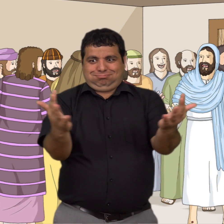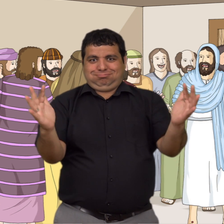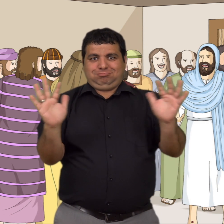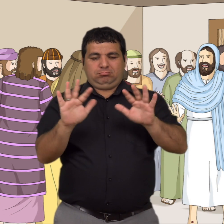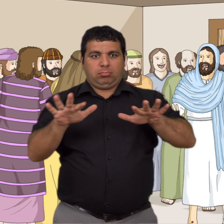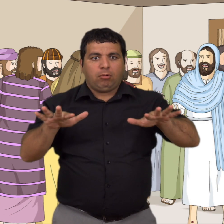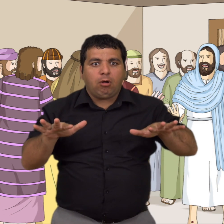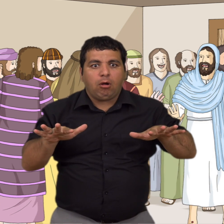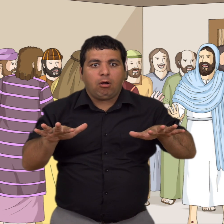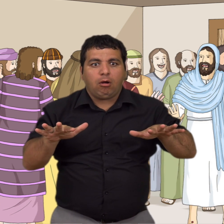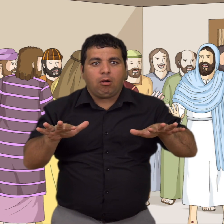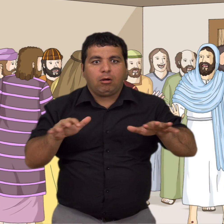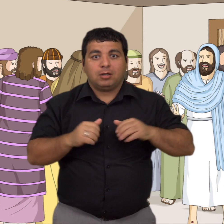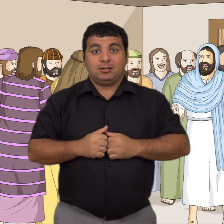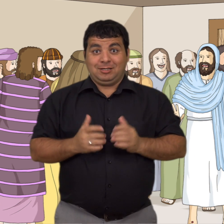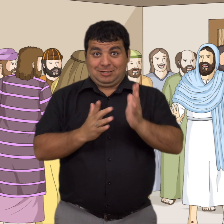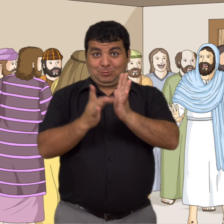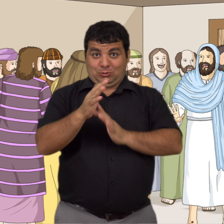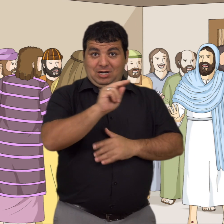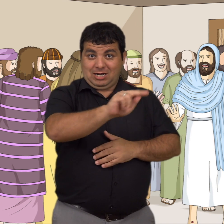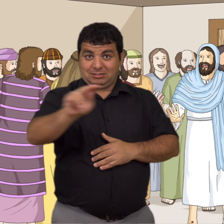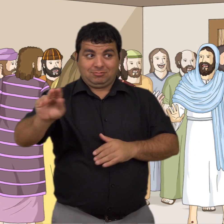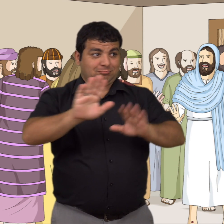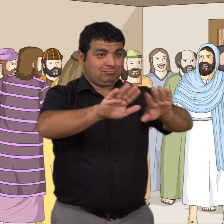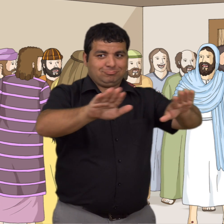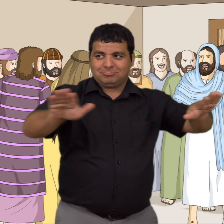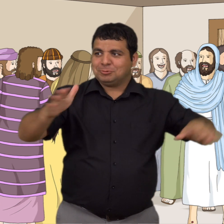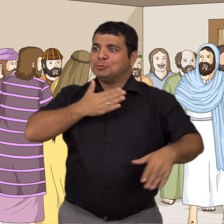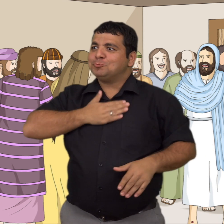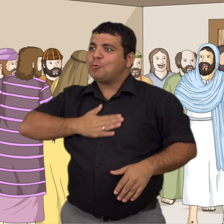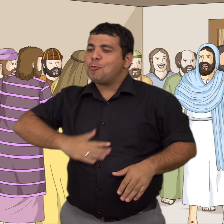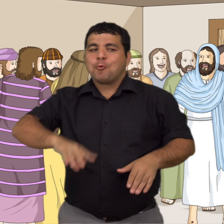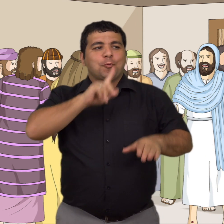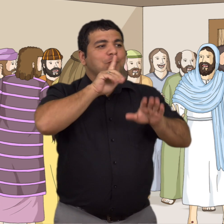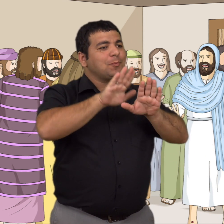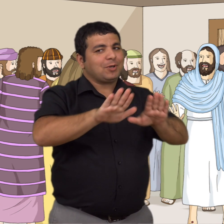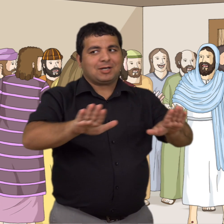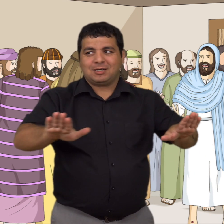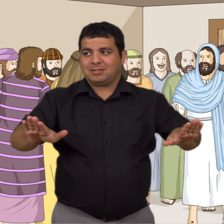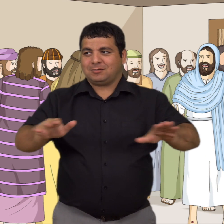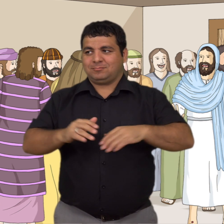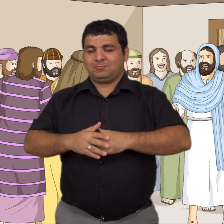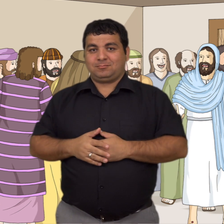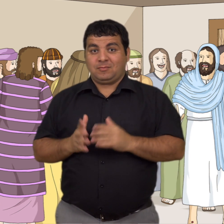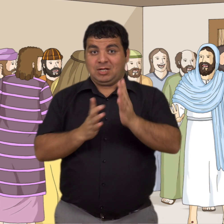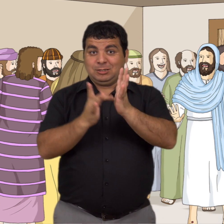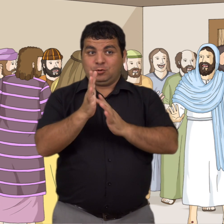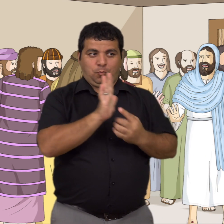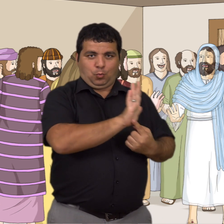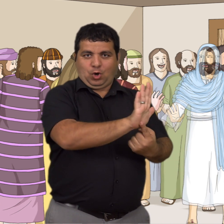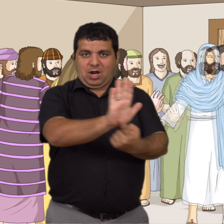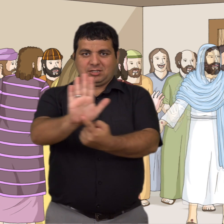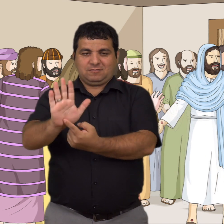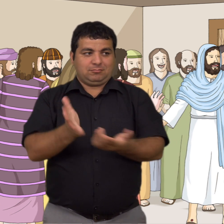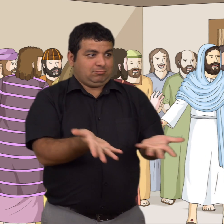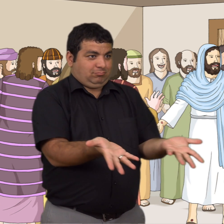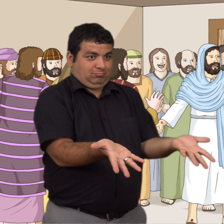“Peace be with you!” He said to them.